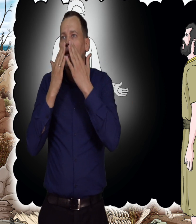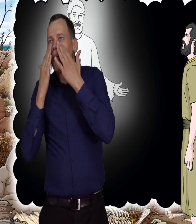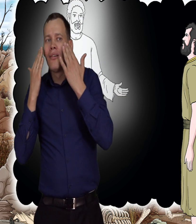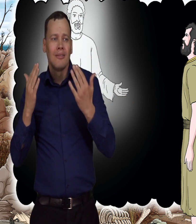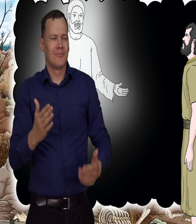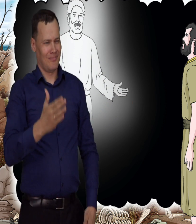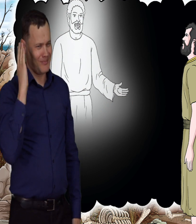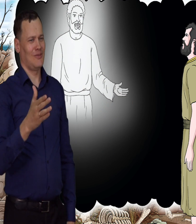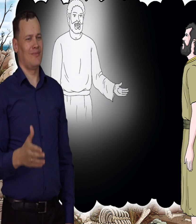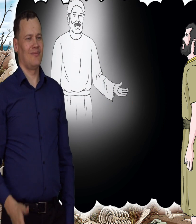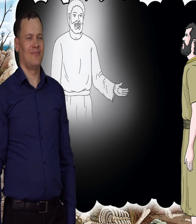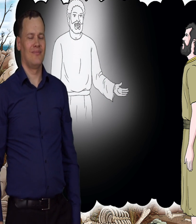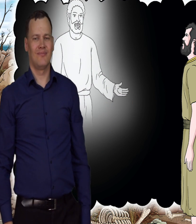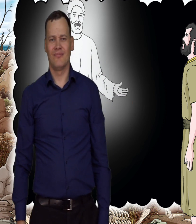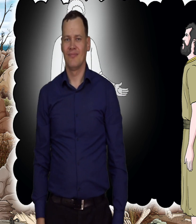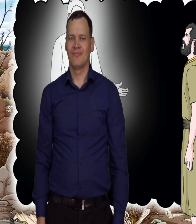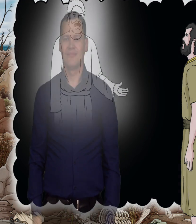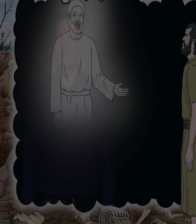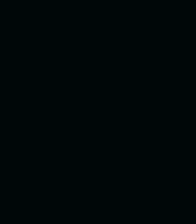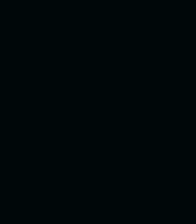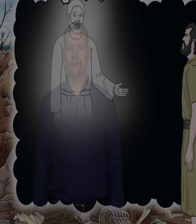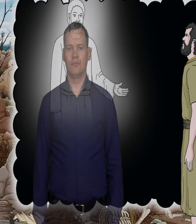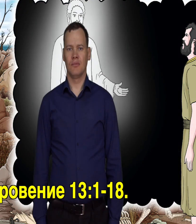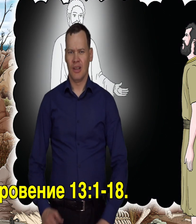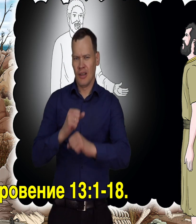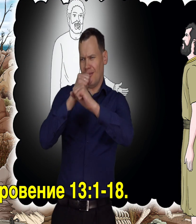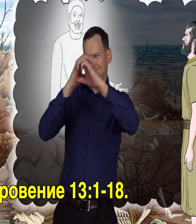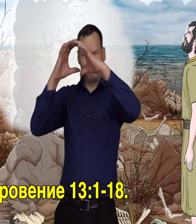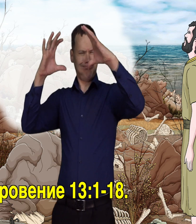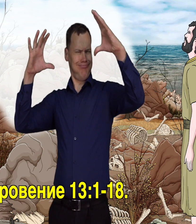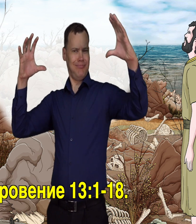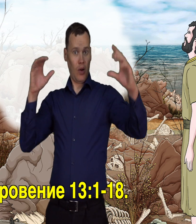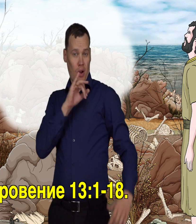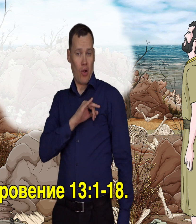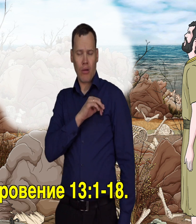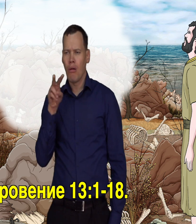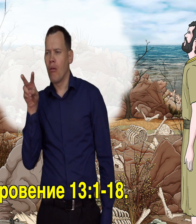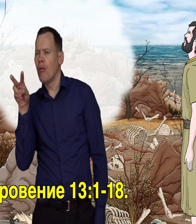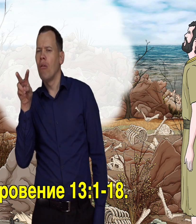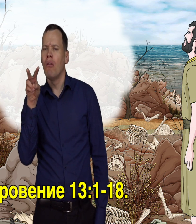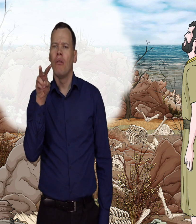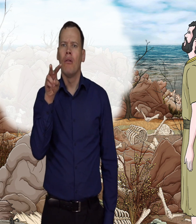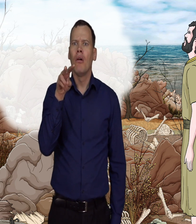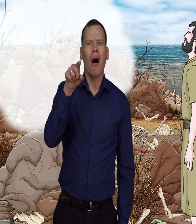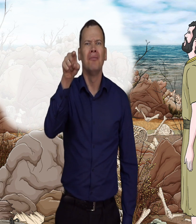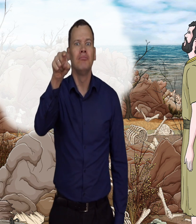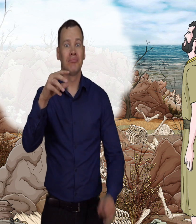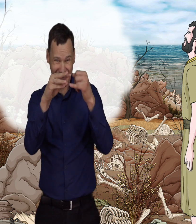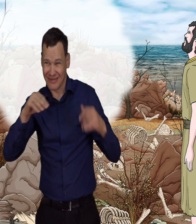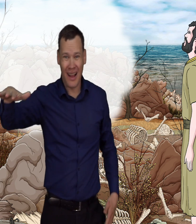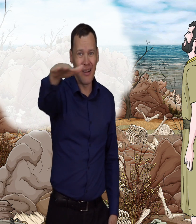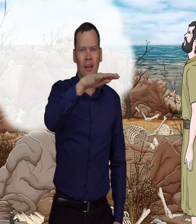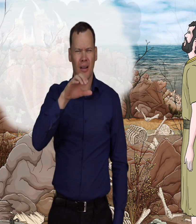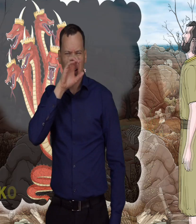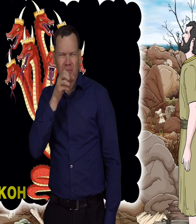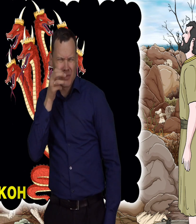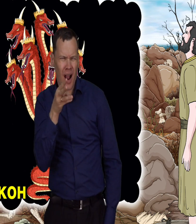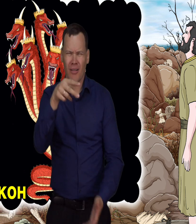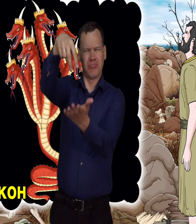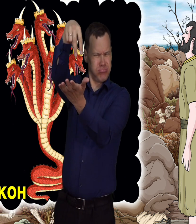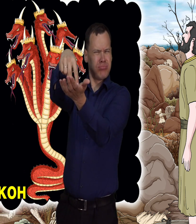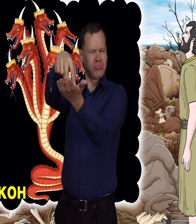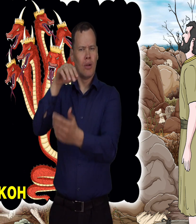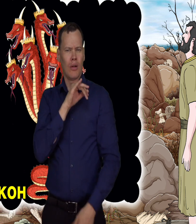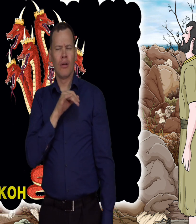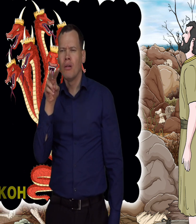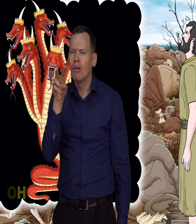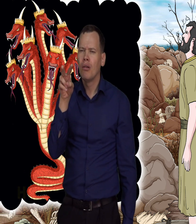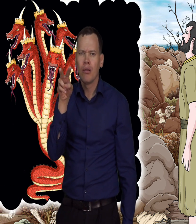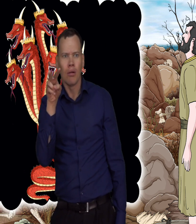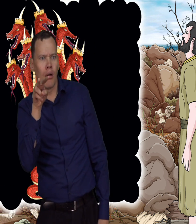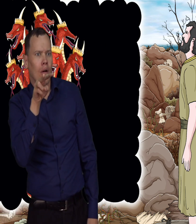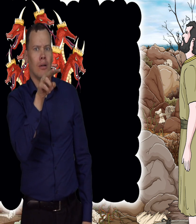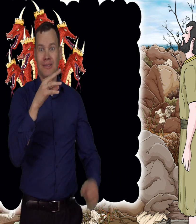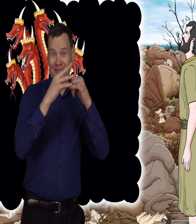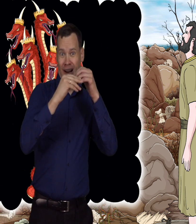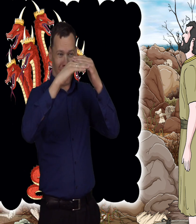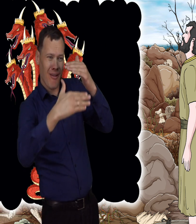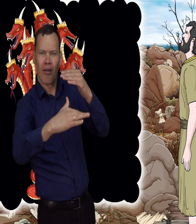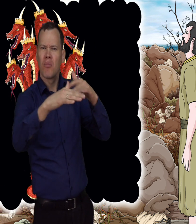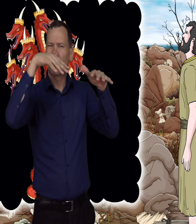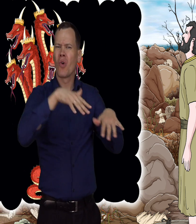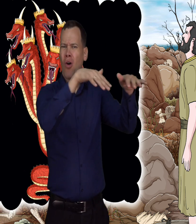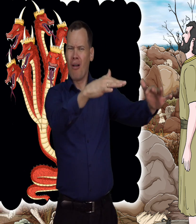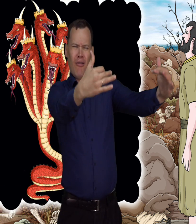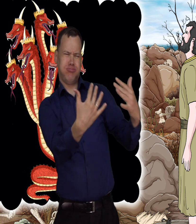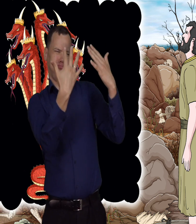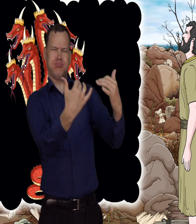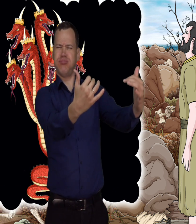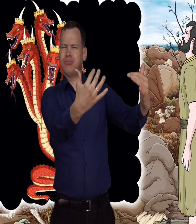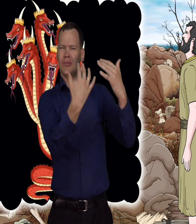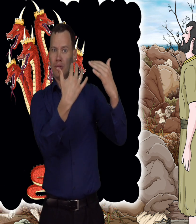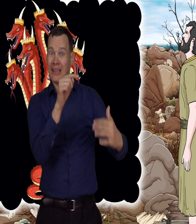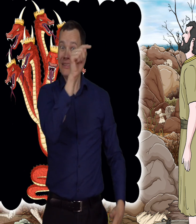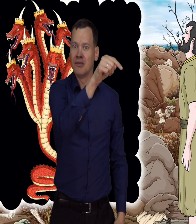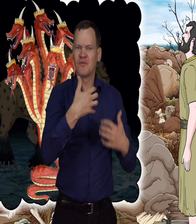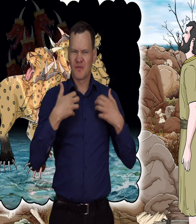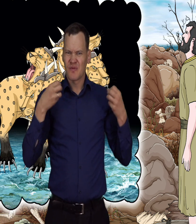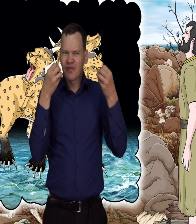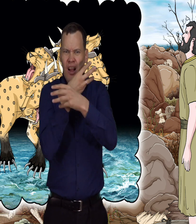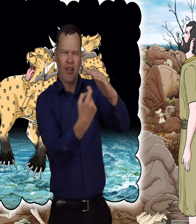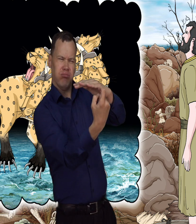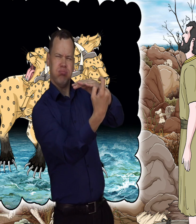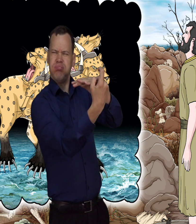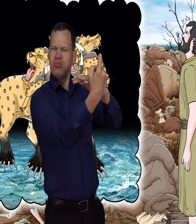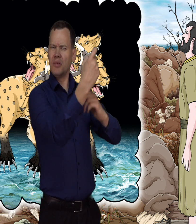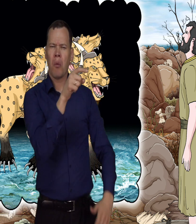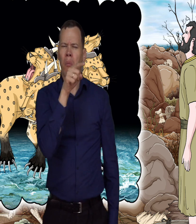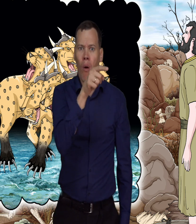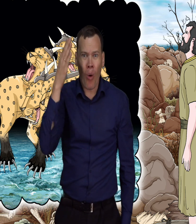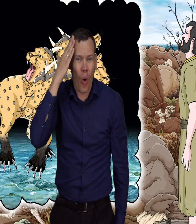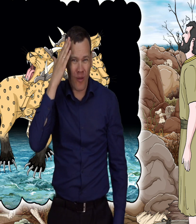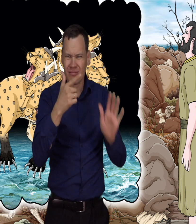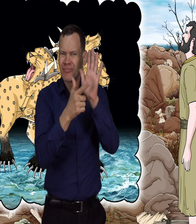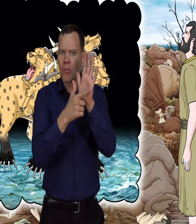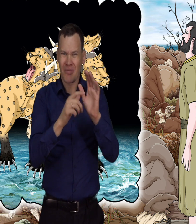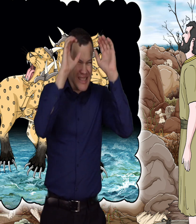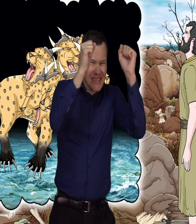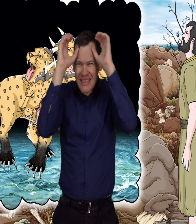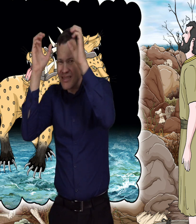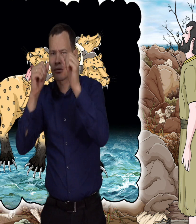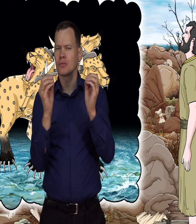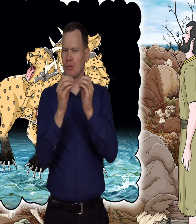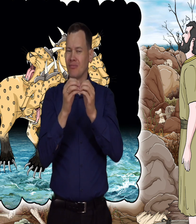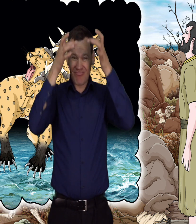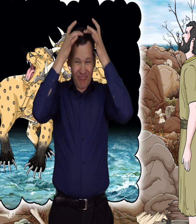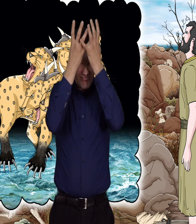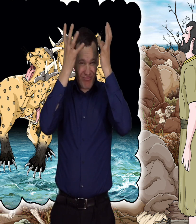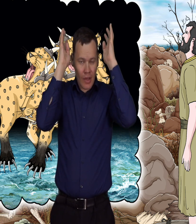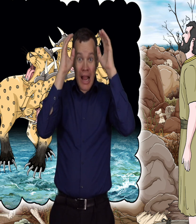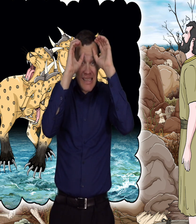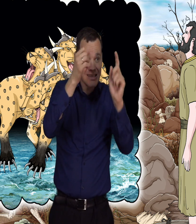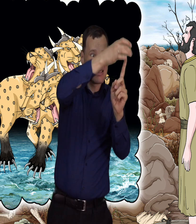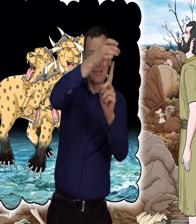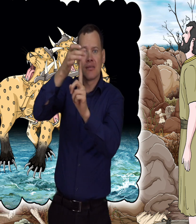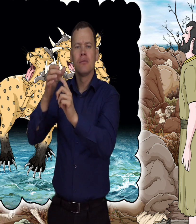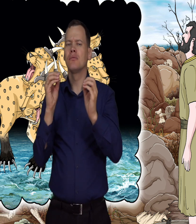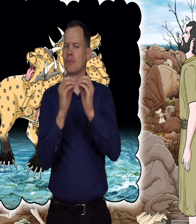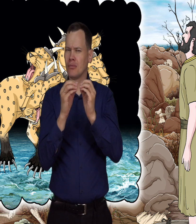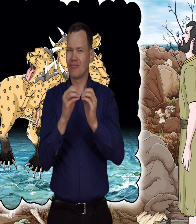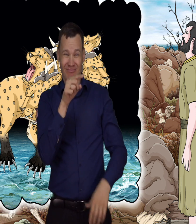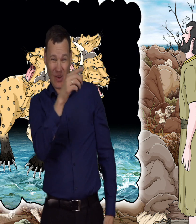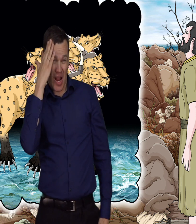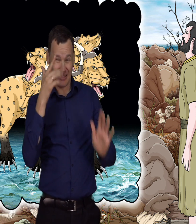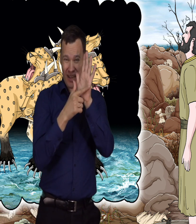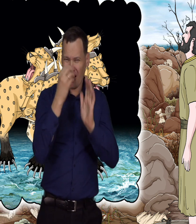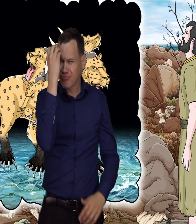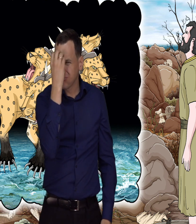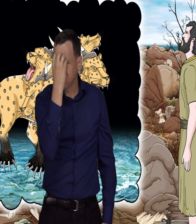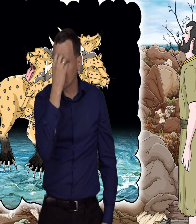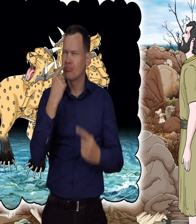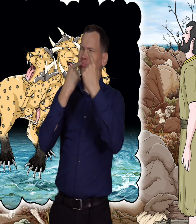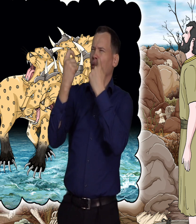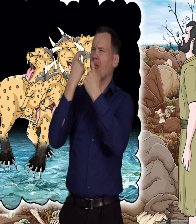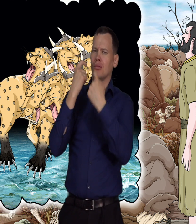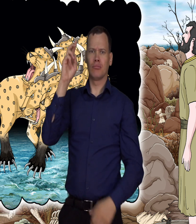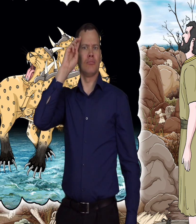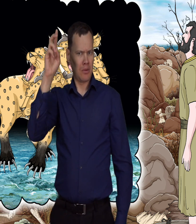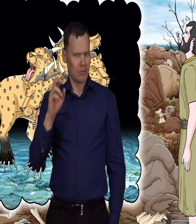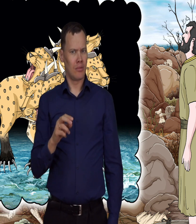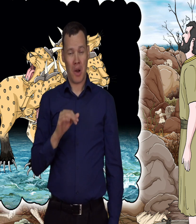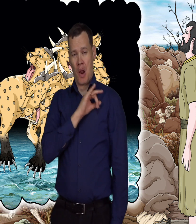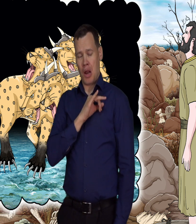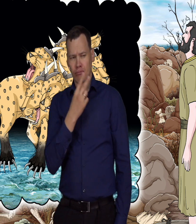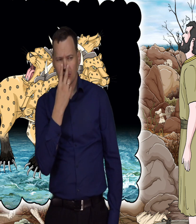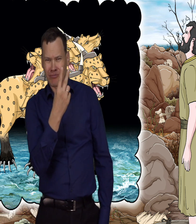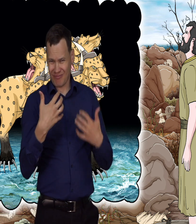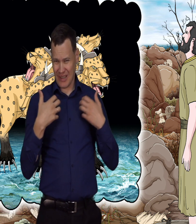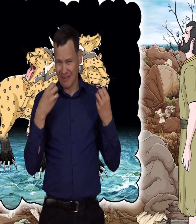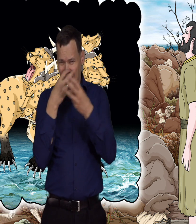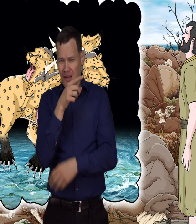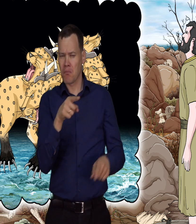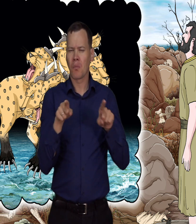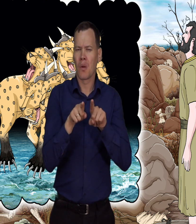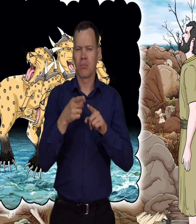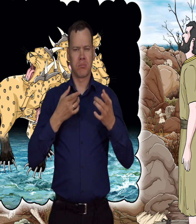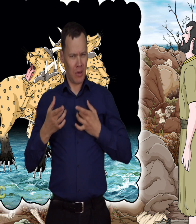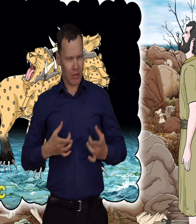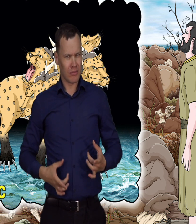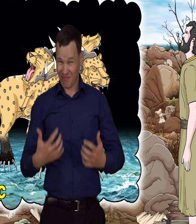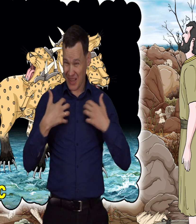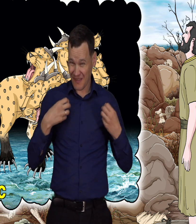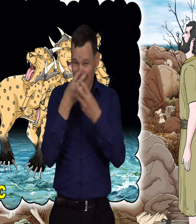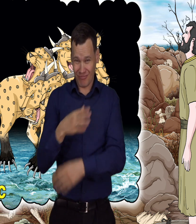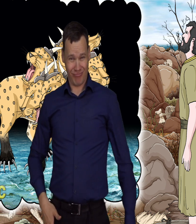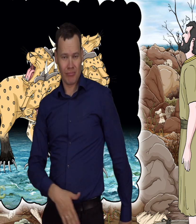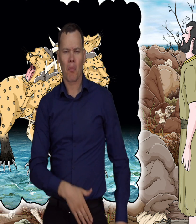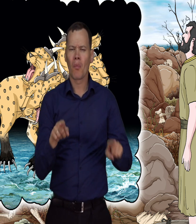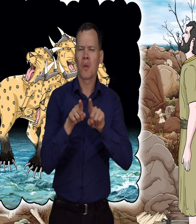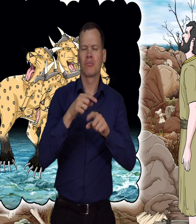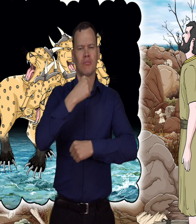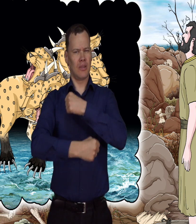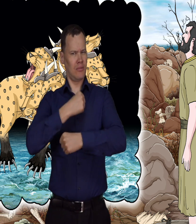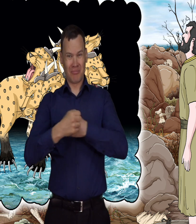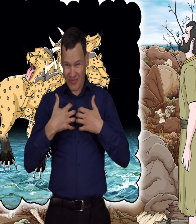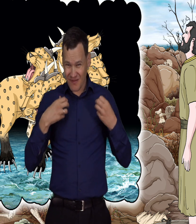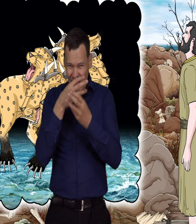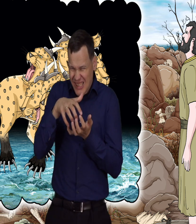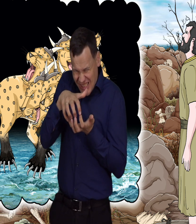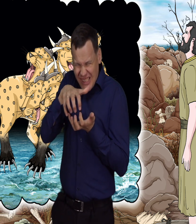‘He will lead them to springs of living water,’ and ‘God will wipe away every tear from their eyes.’” Then I saw a beast with ten horns and seven heads rising out of the sea. There were ten royal crowns on its horns and blasphemous names on its heads.